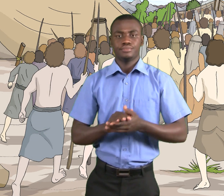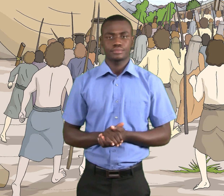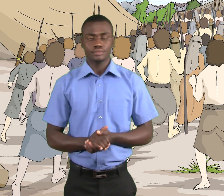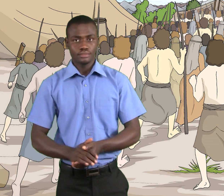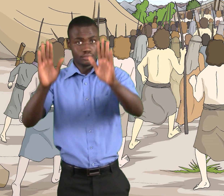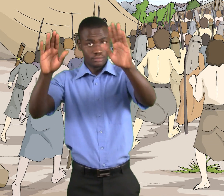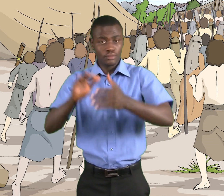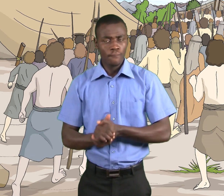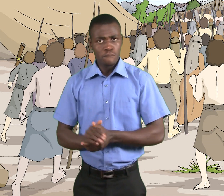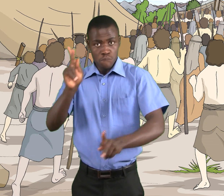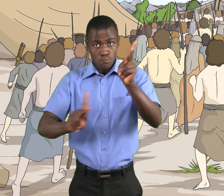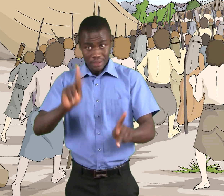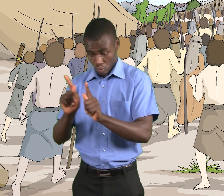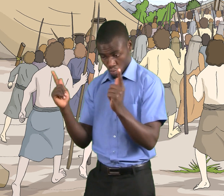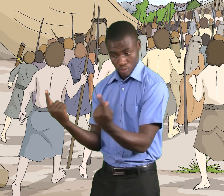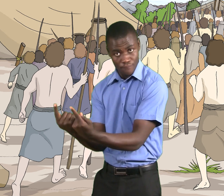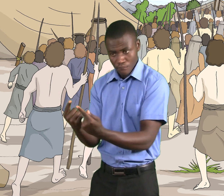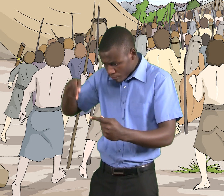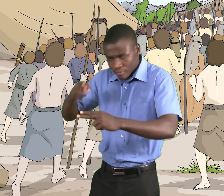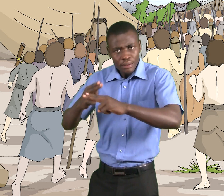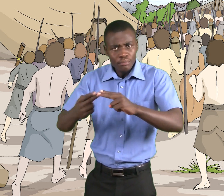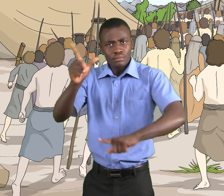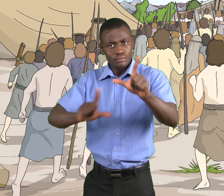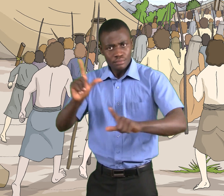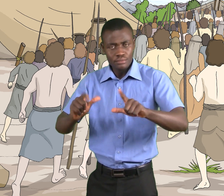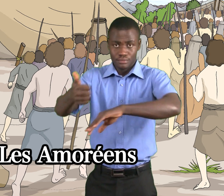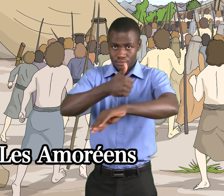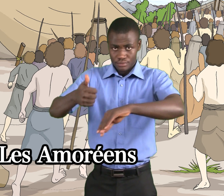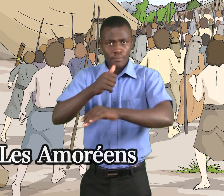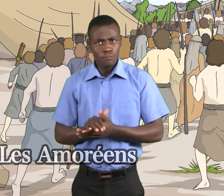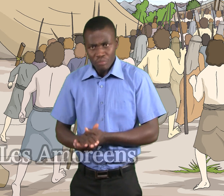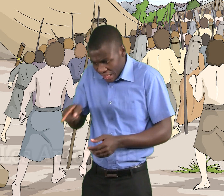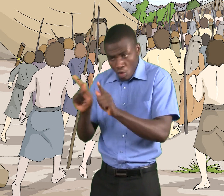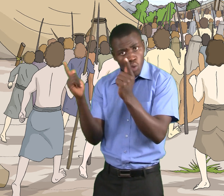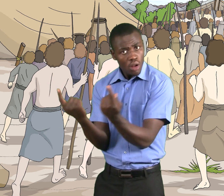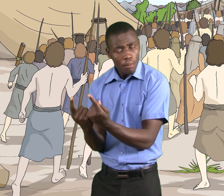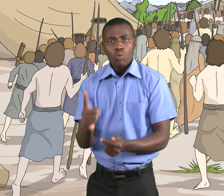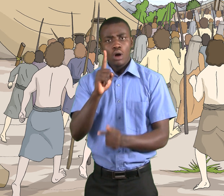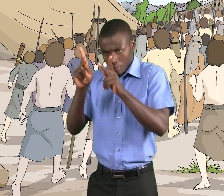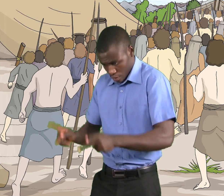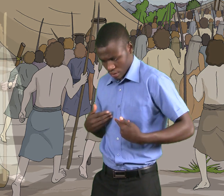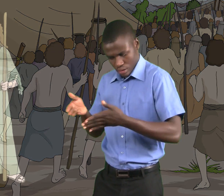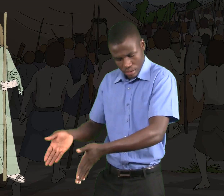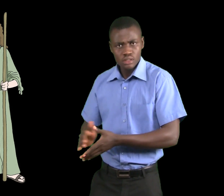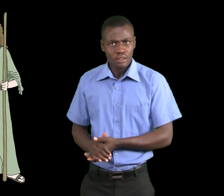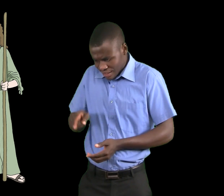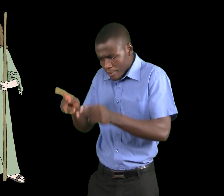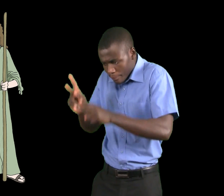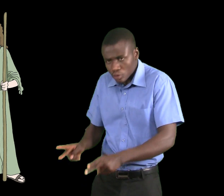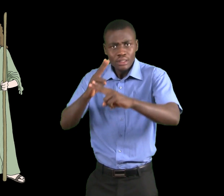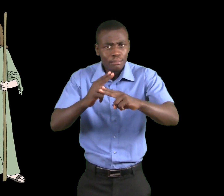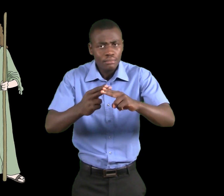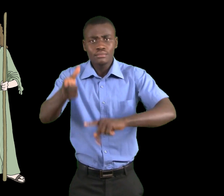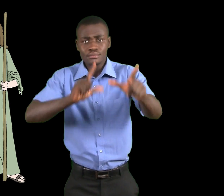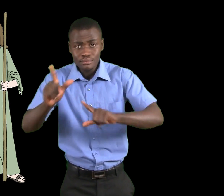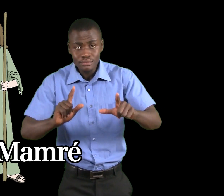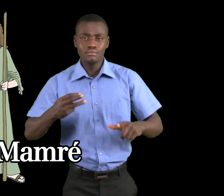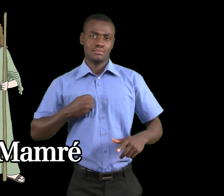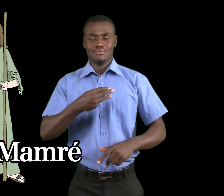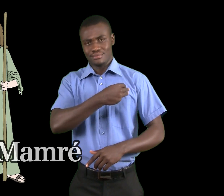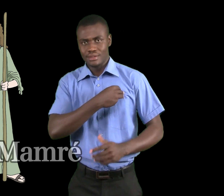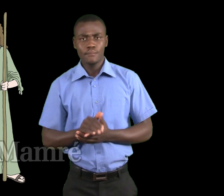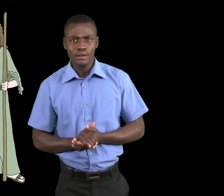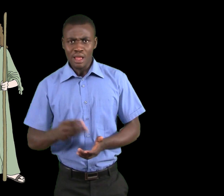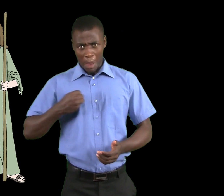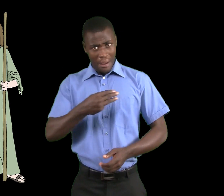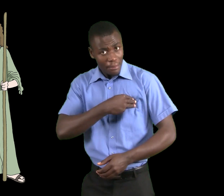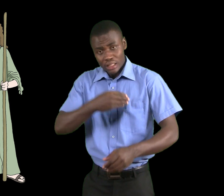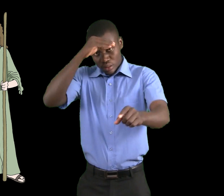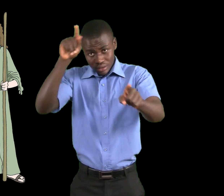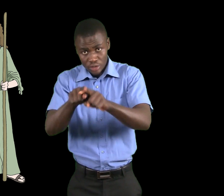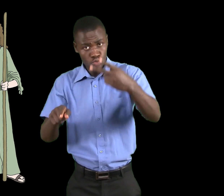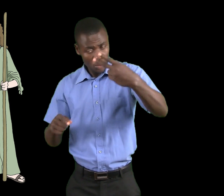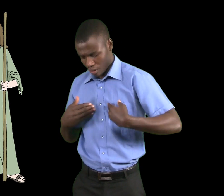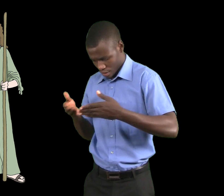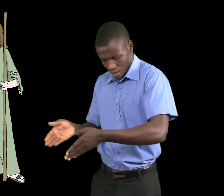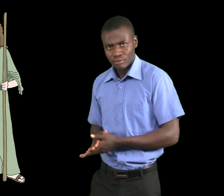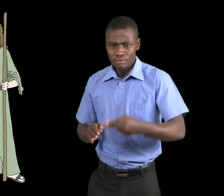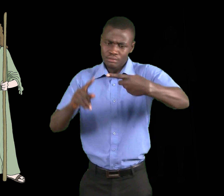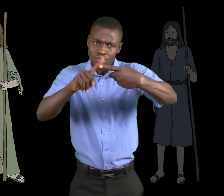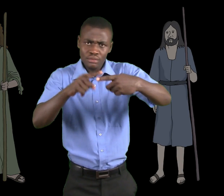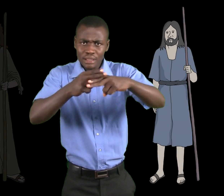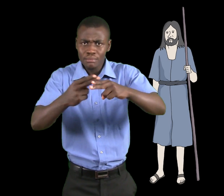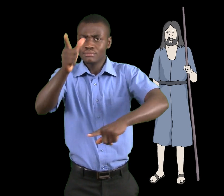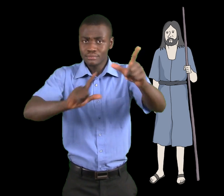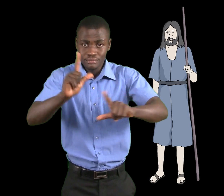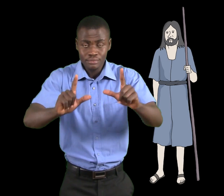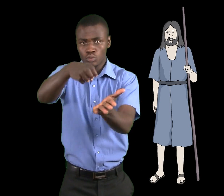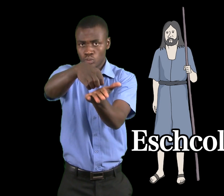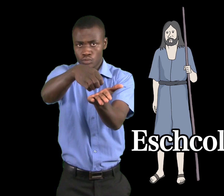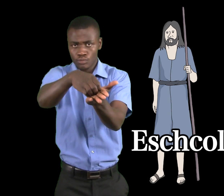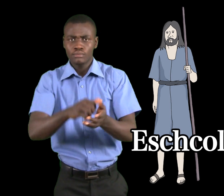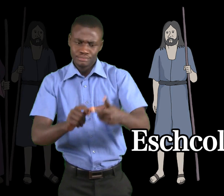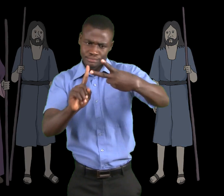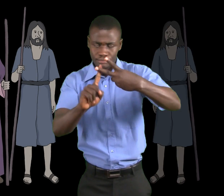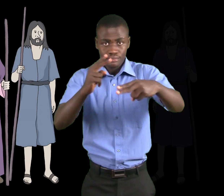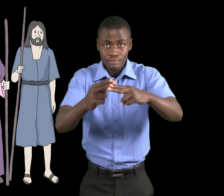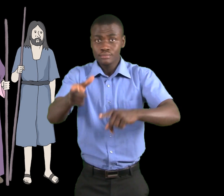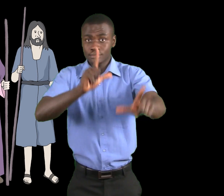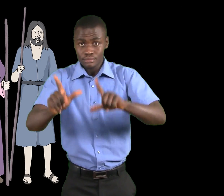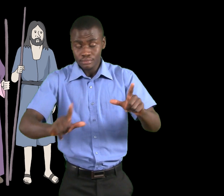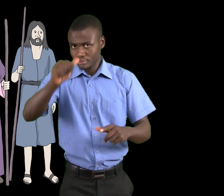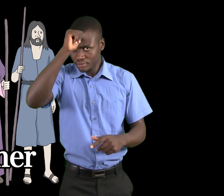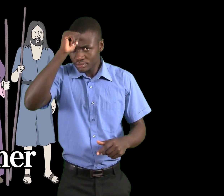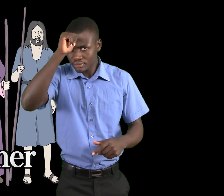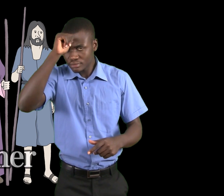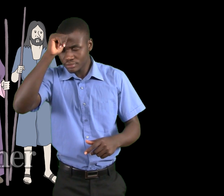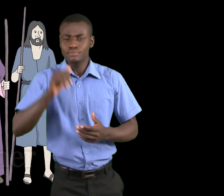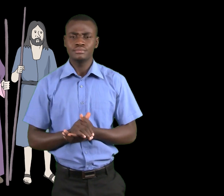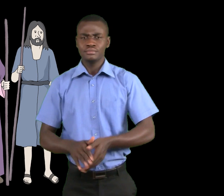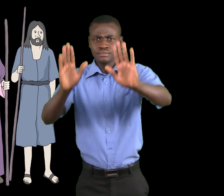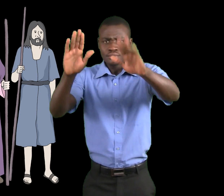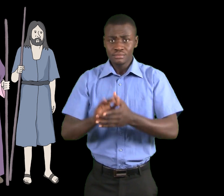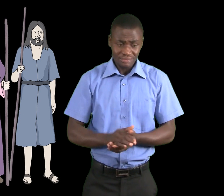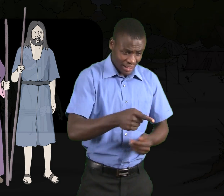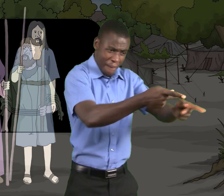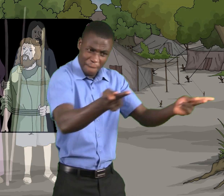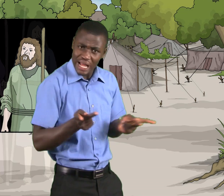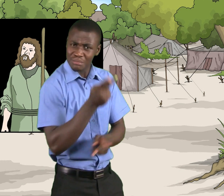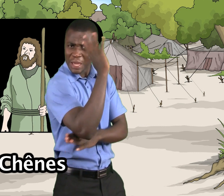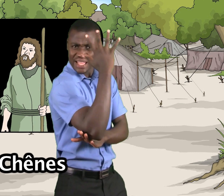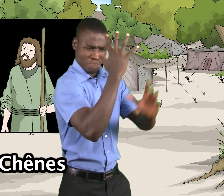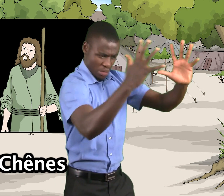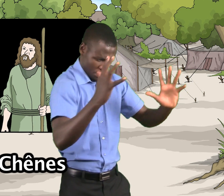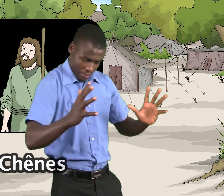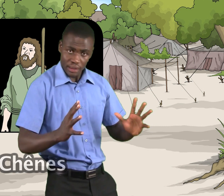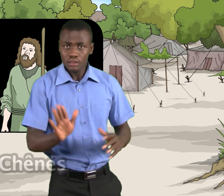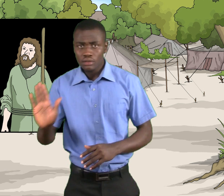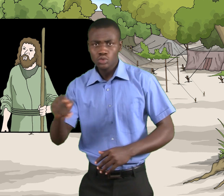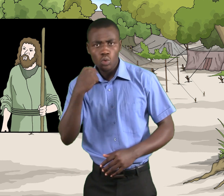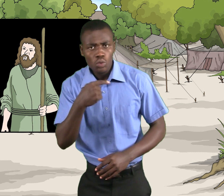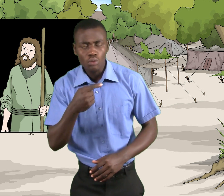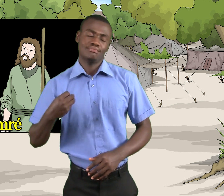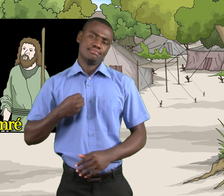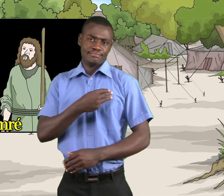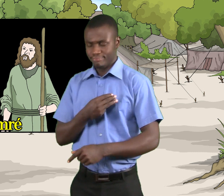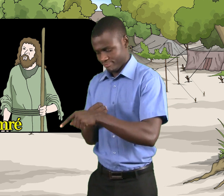Then an escapee came and reported this to Abram the Hebrew.